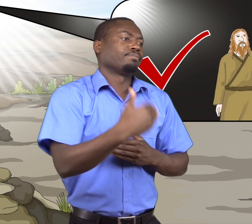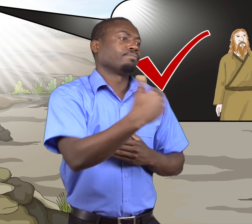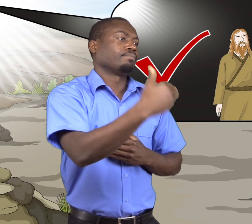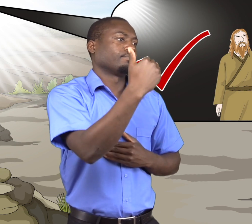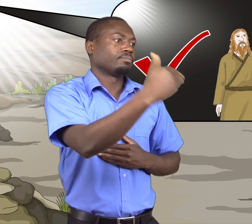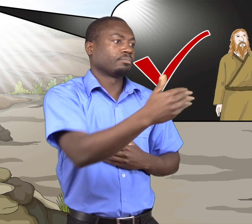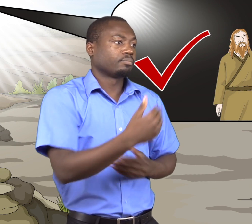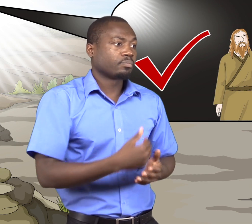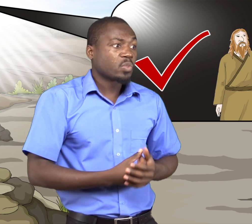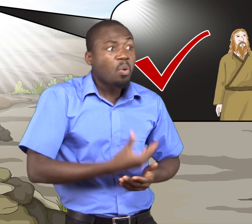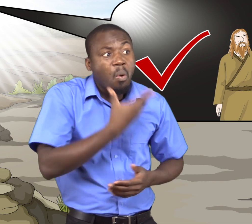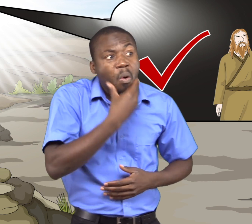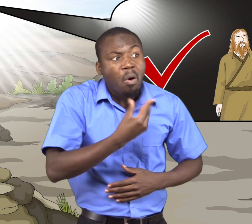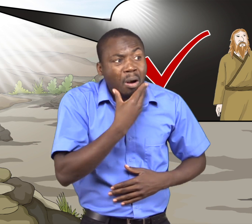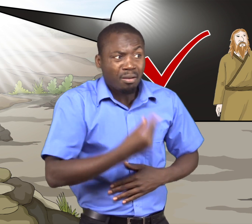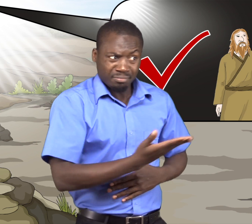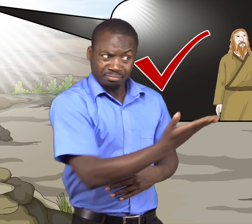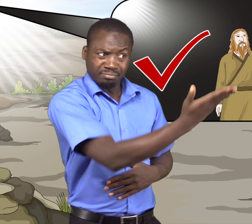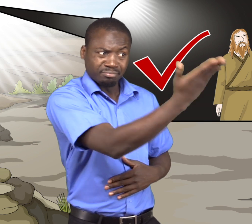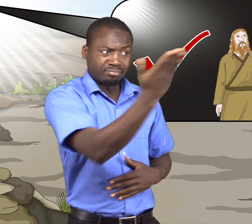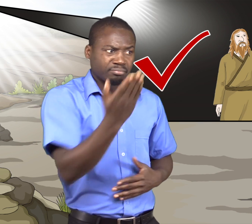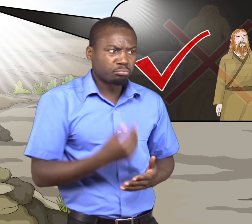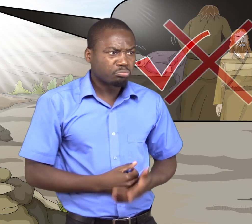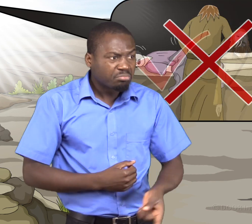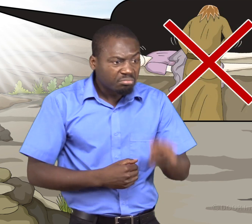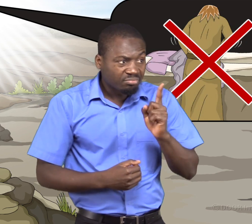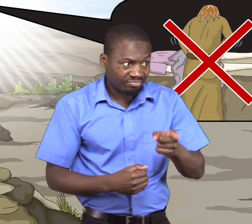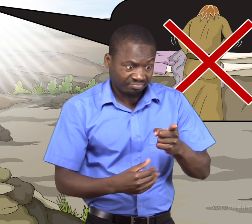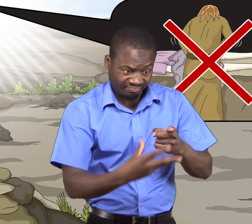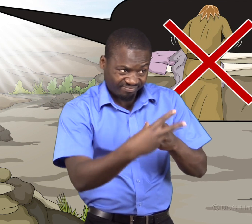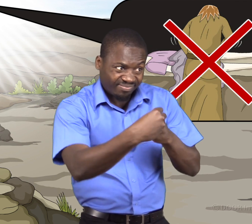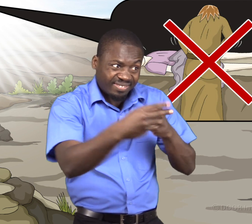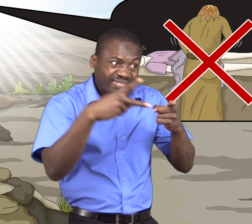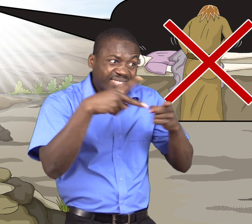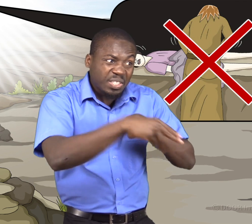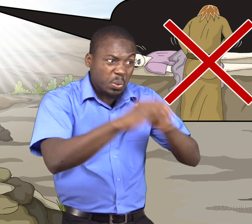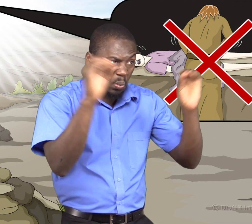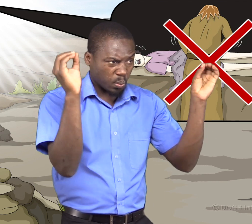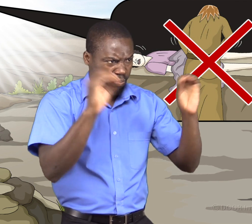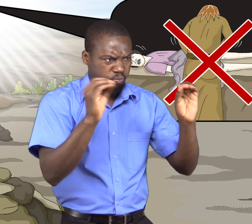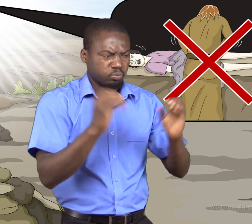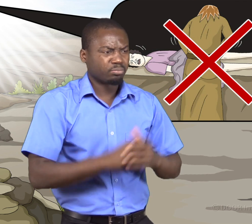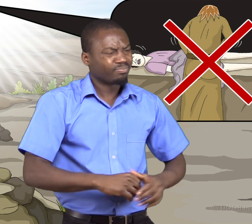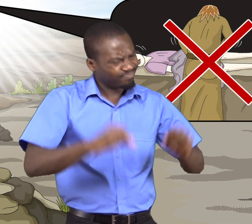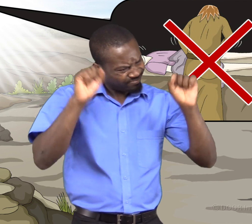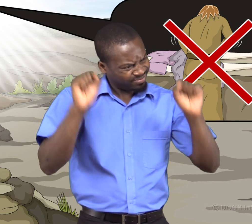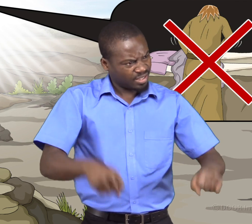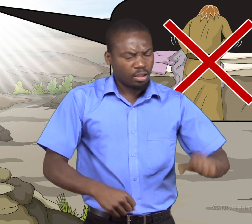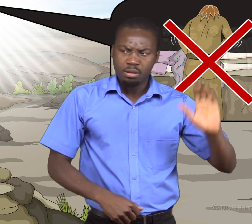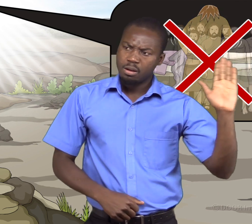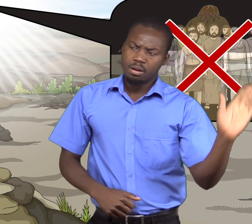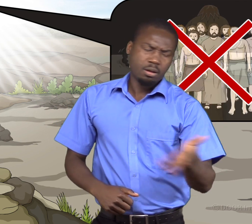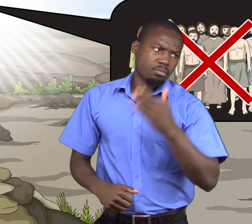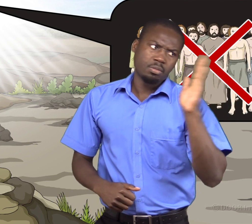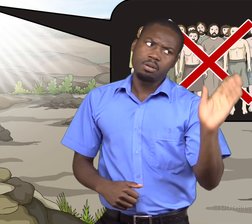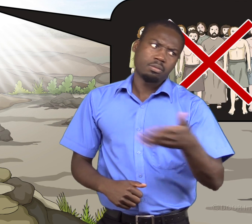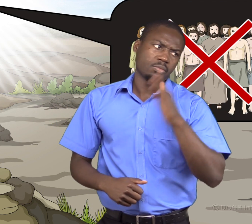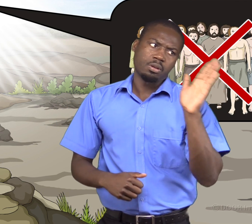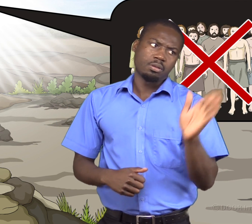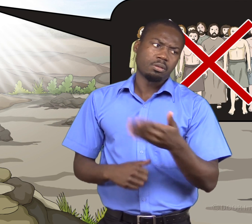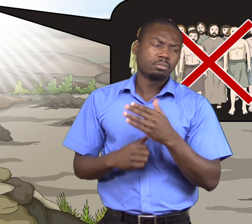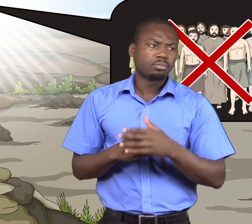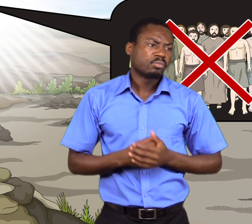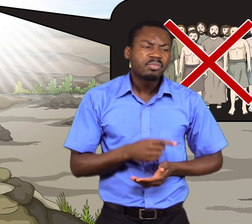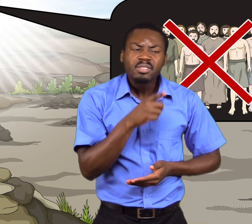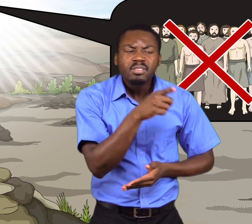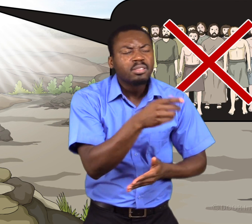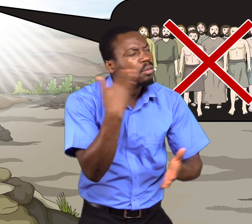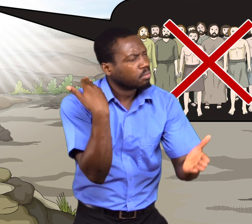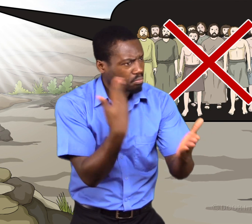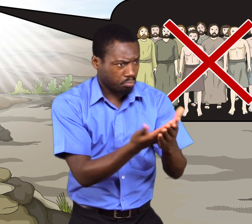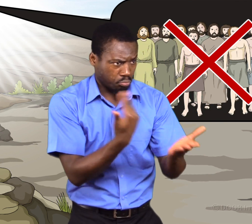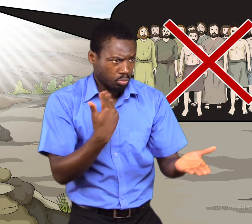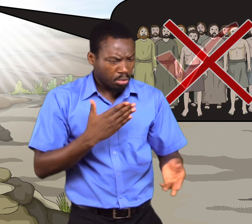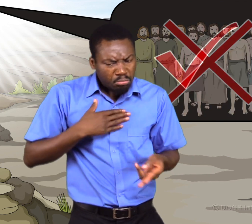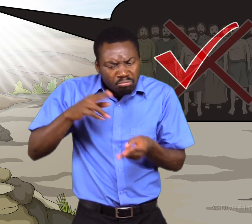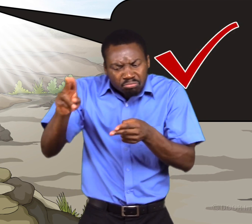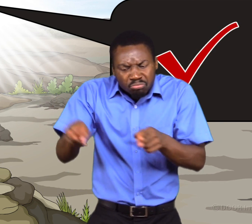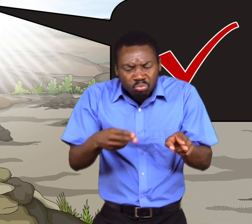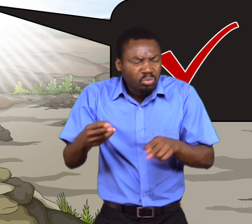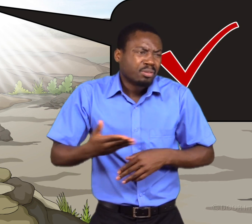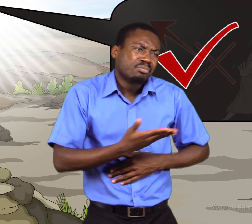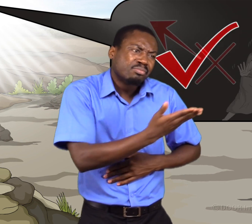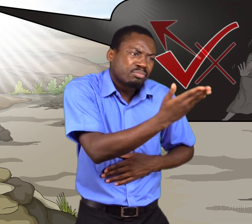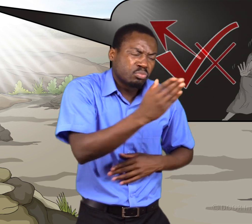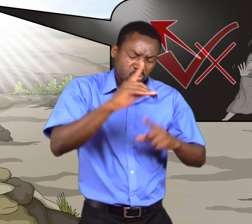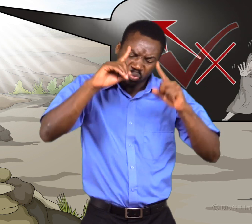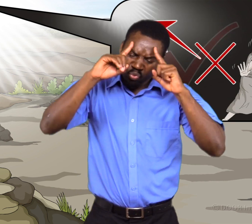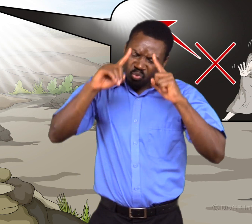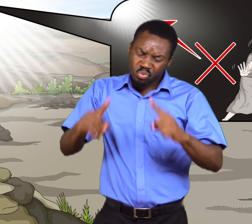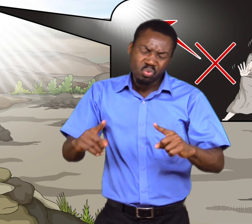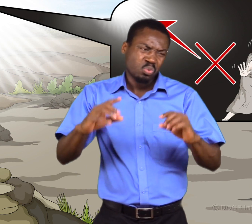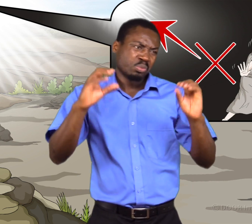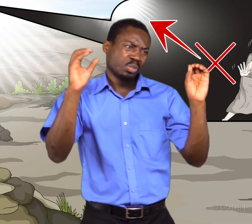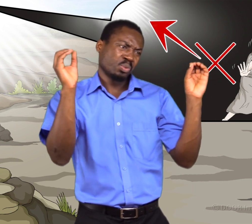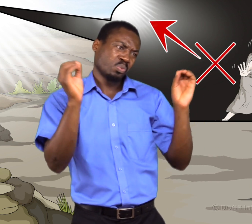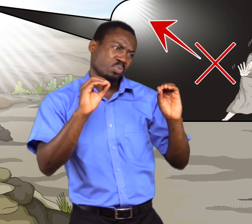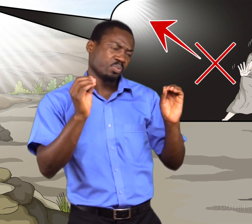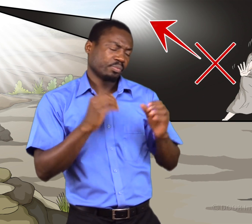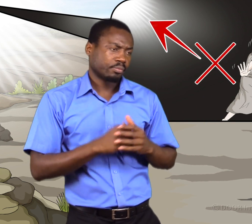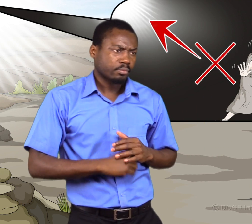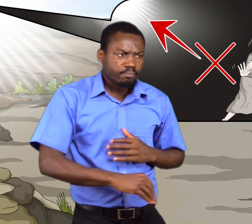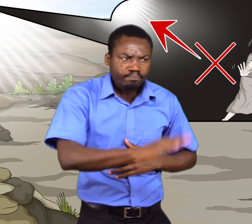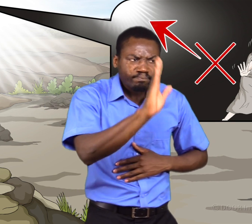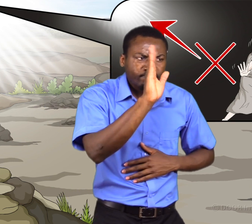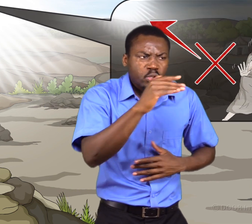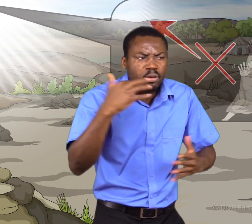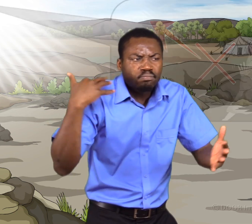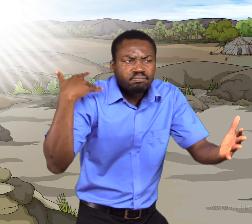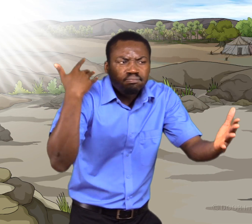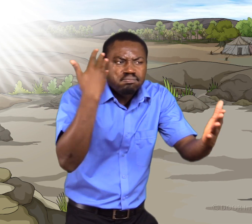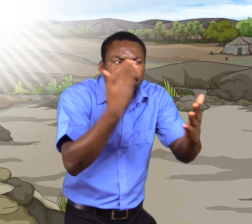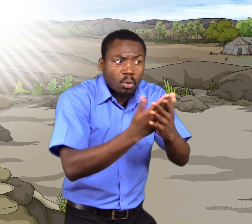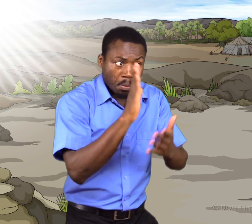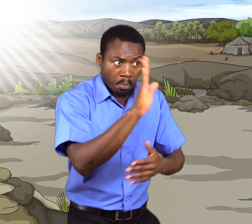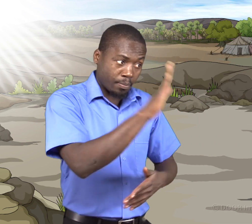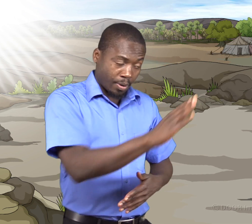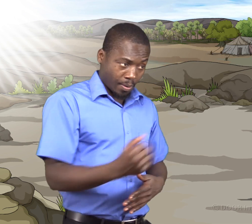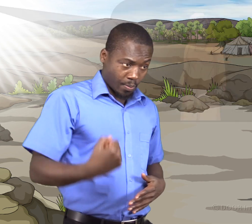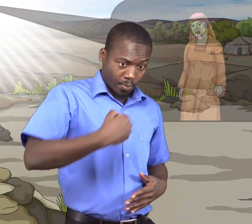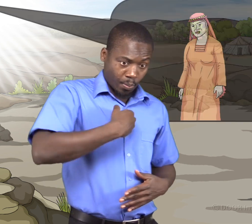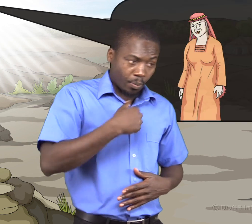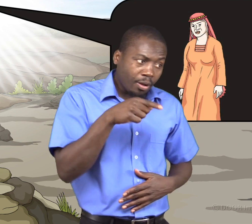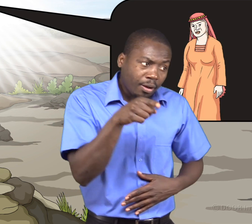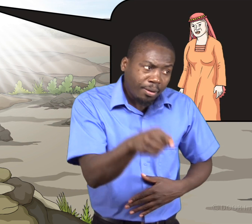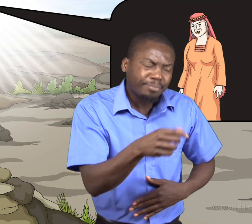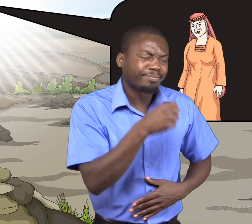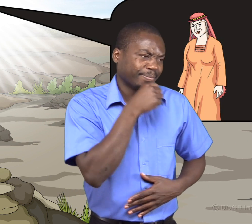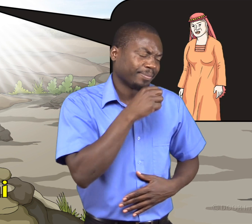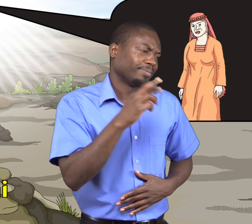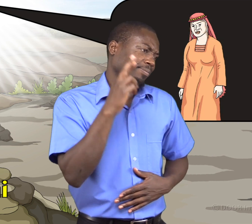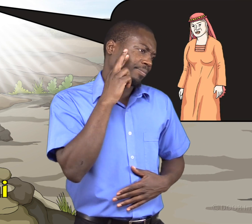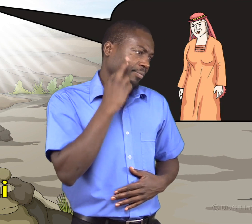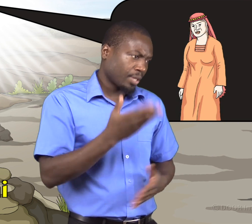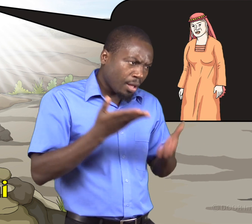But if any male is not circumcised, he will be cut off from his people; he has broken My covenant.”